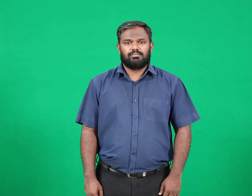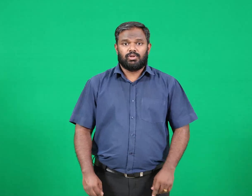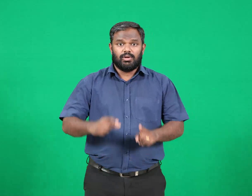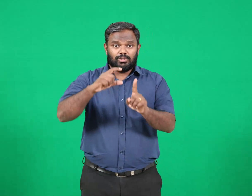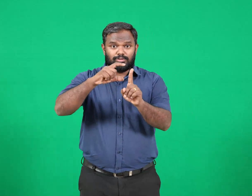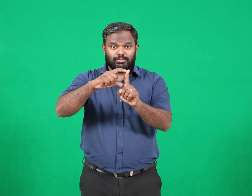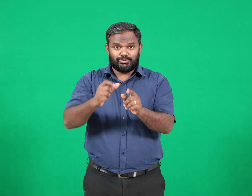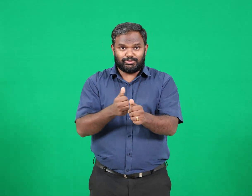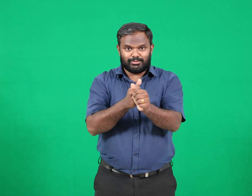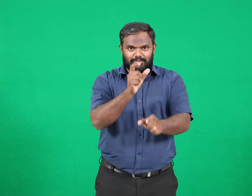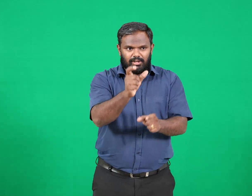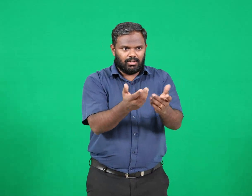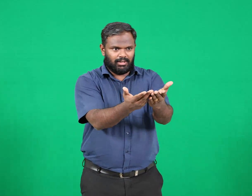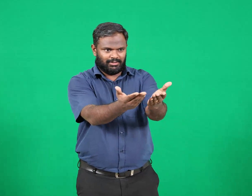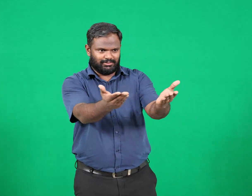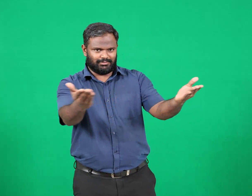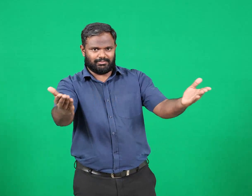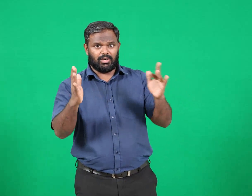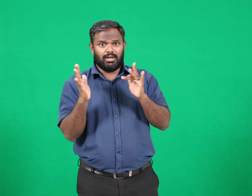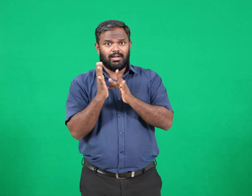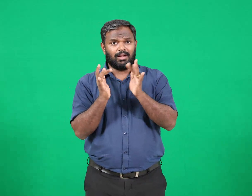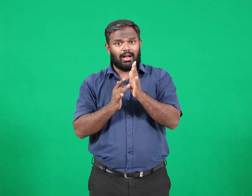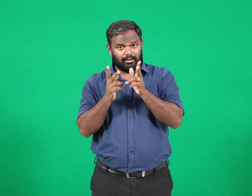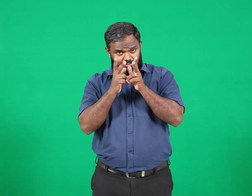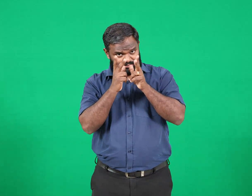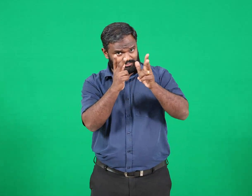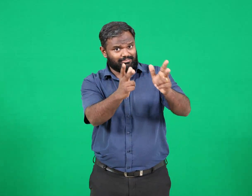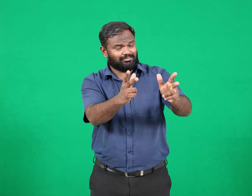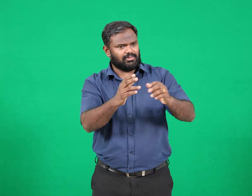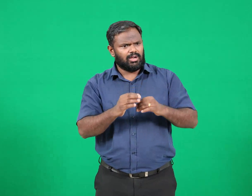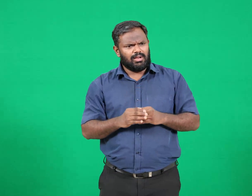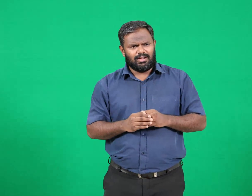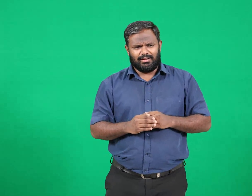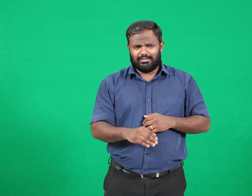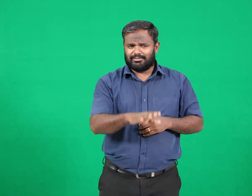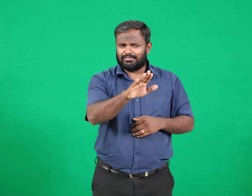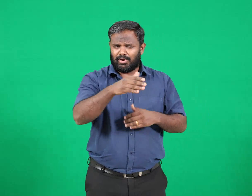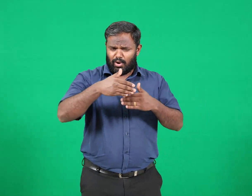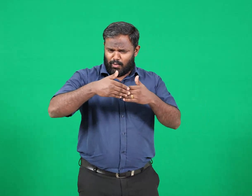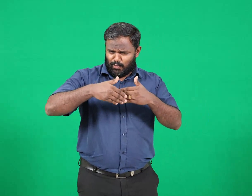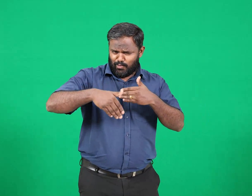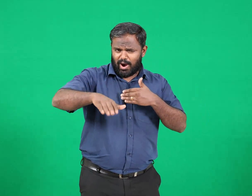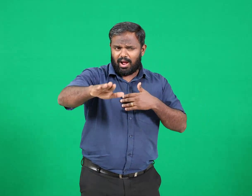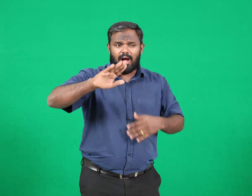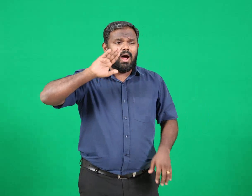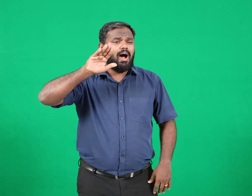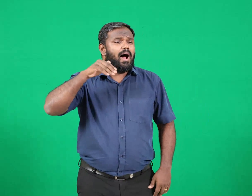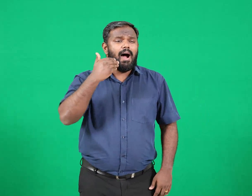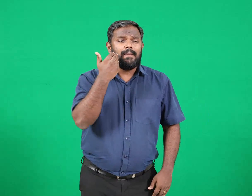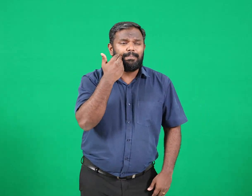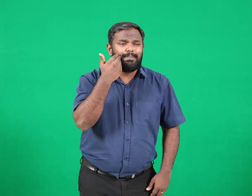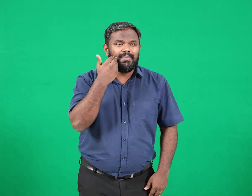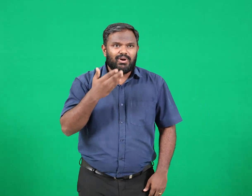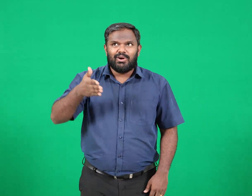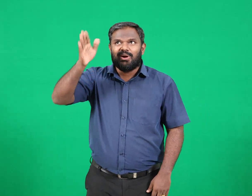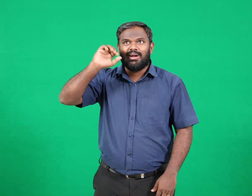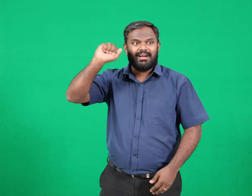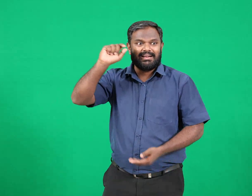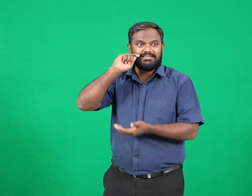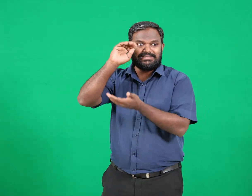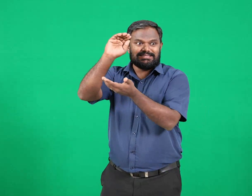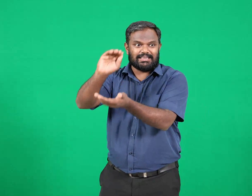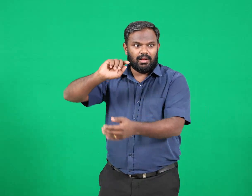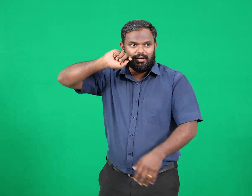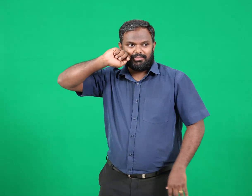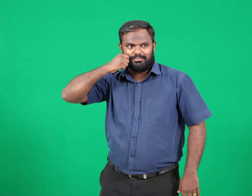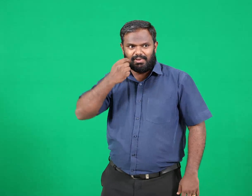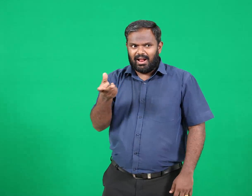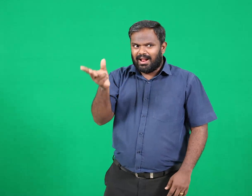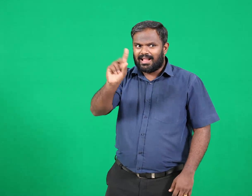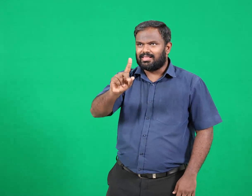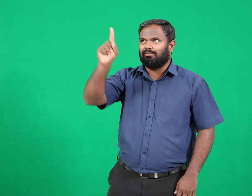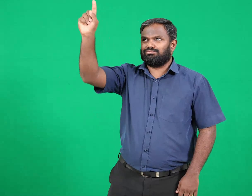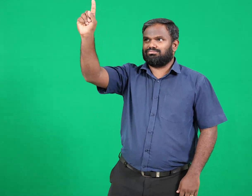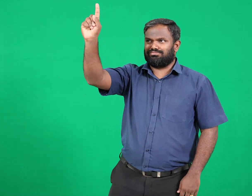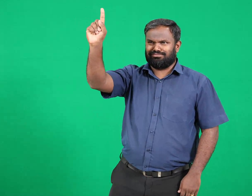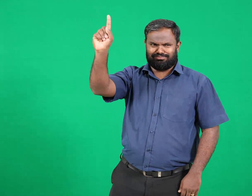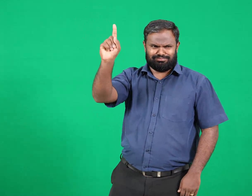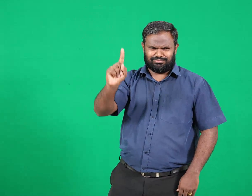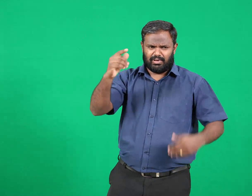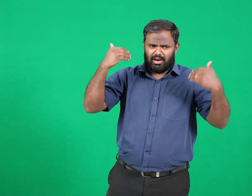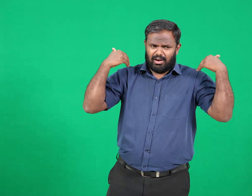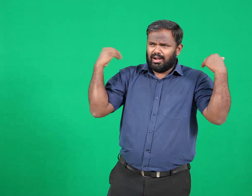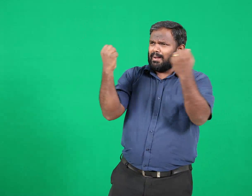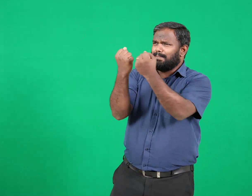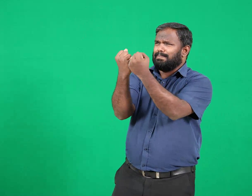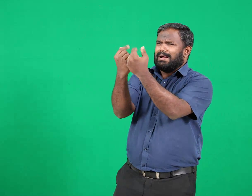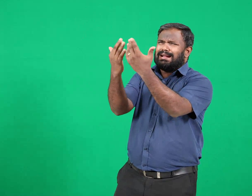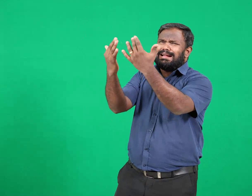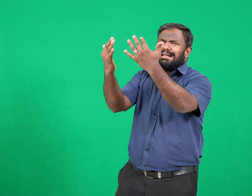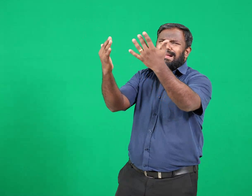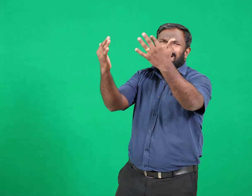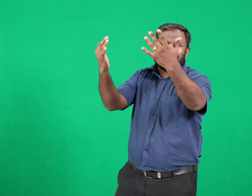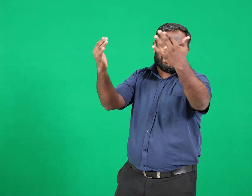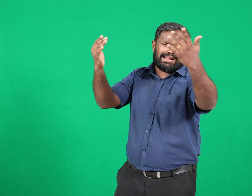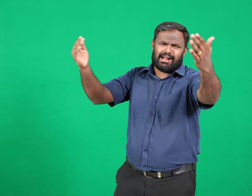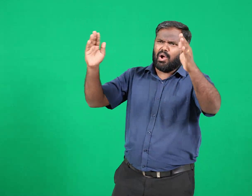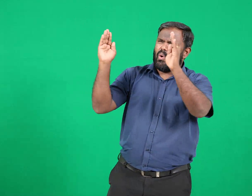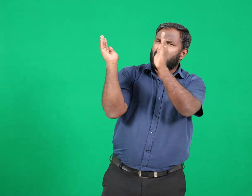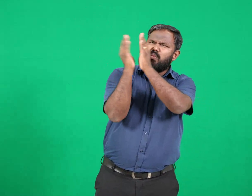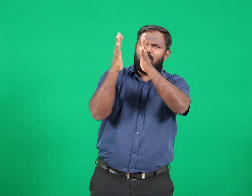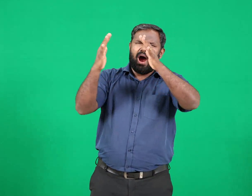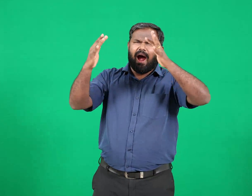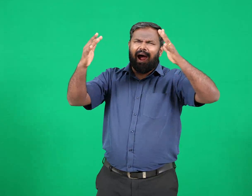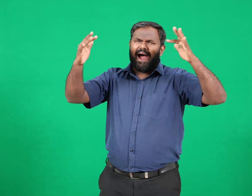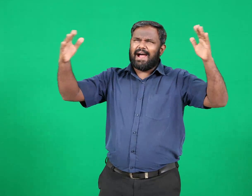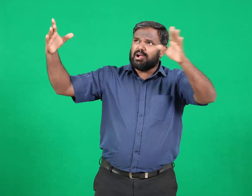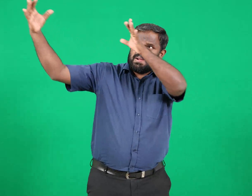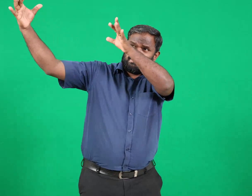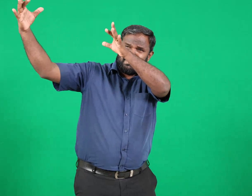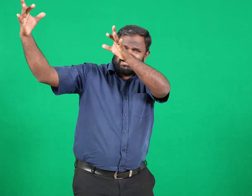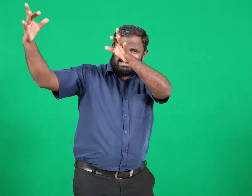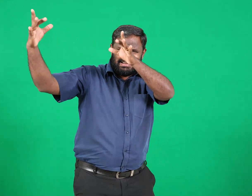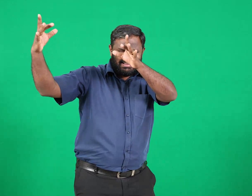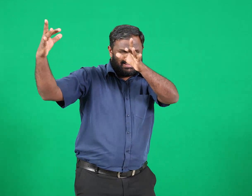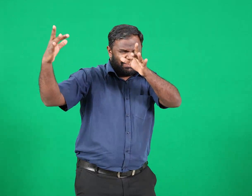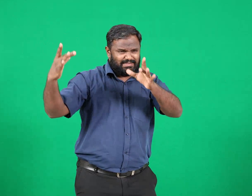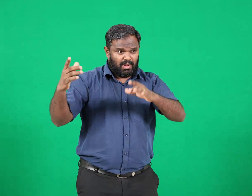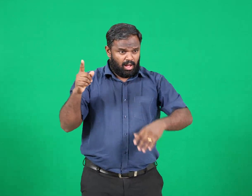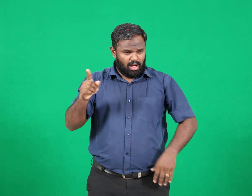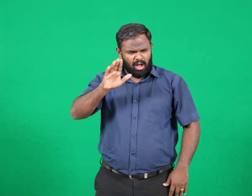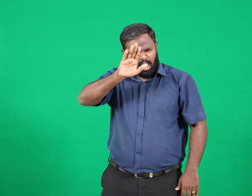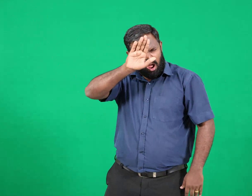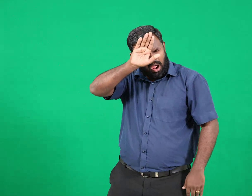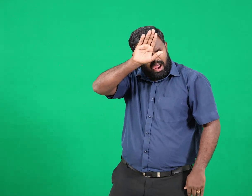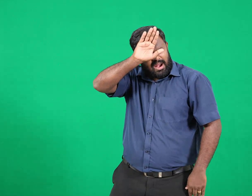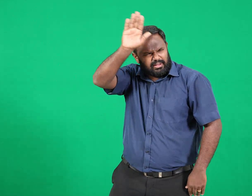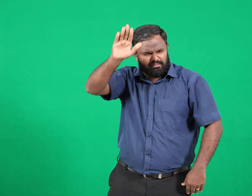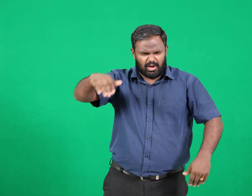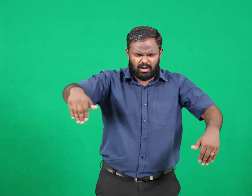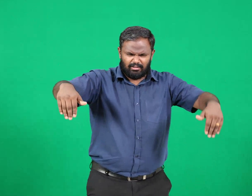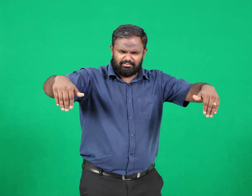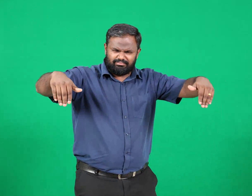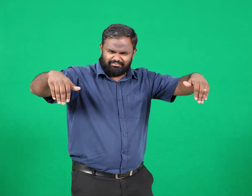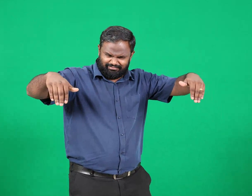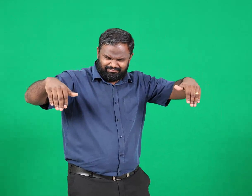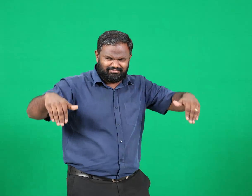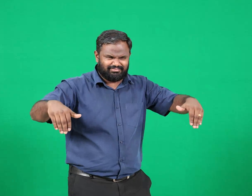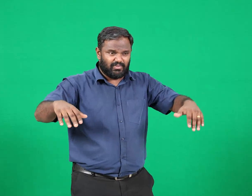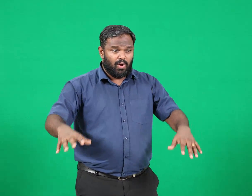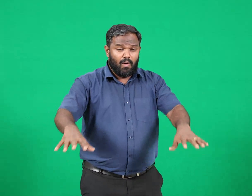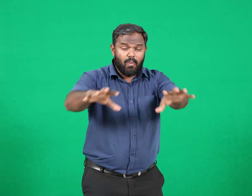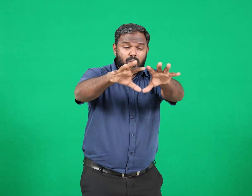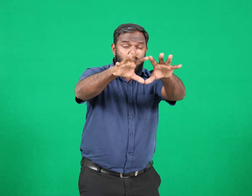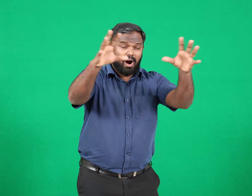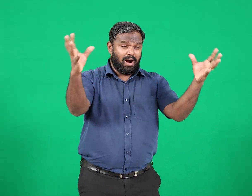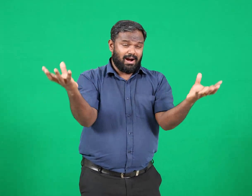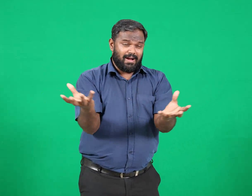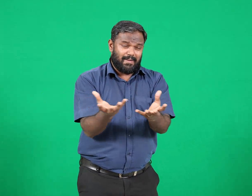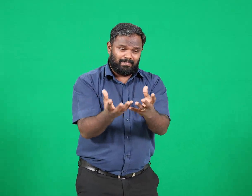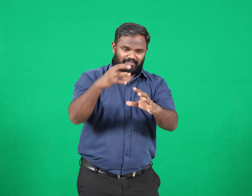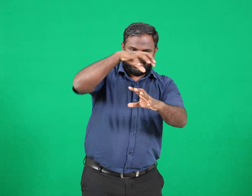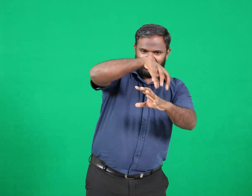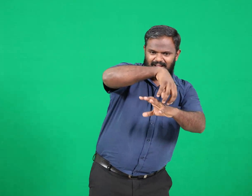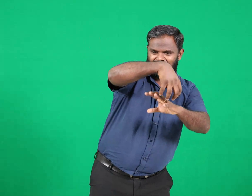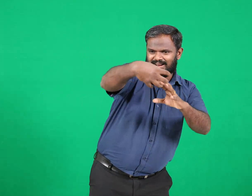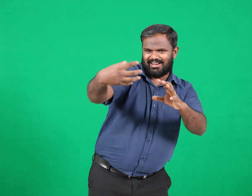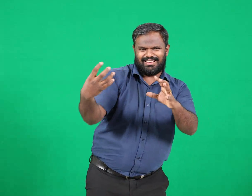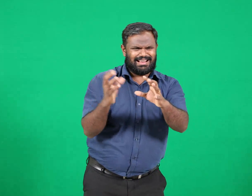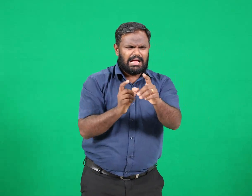When the Son of Man comes in His glory, and all the angels with Him, He will sit on His glorious throne.